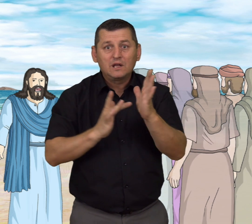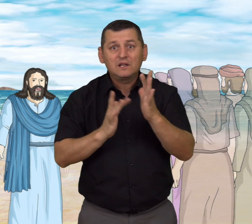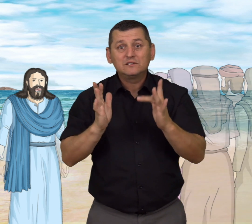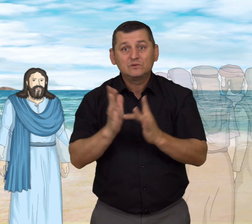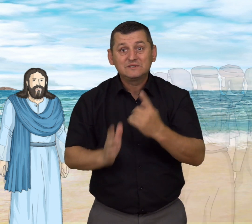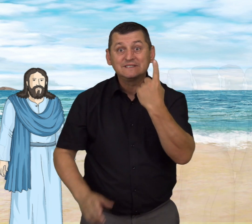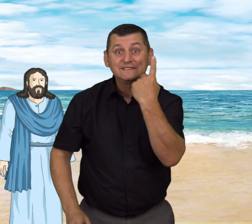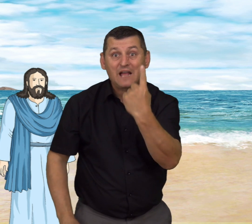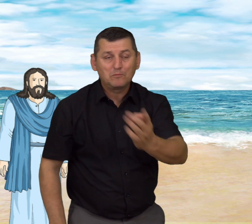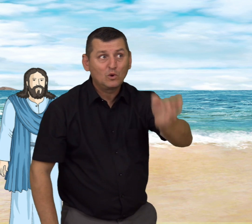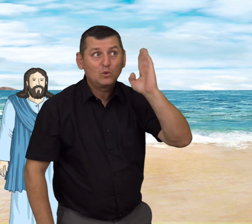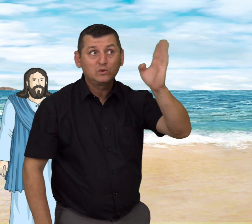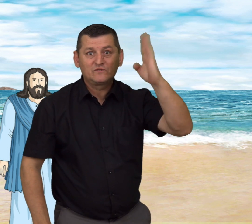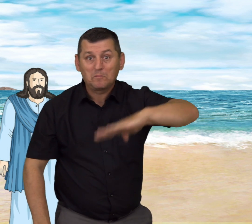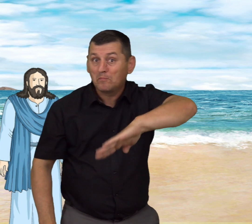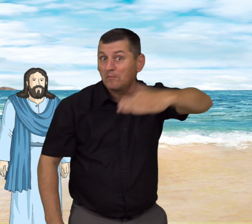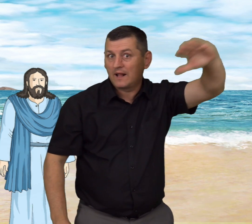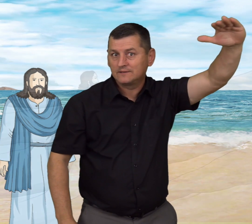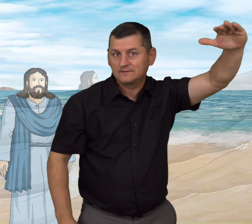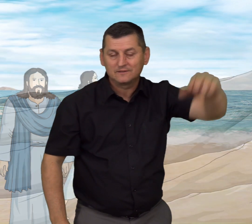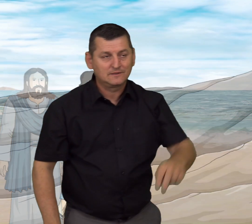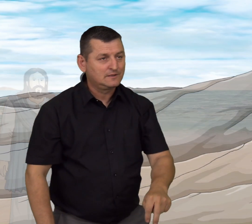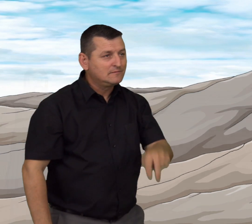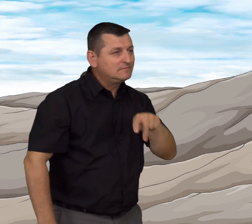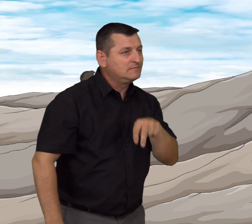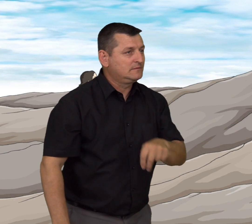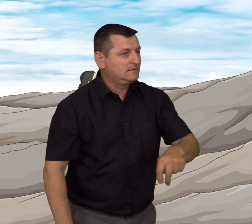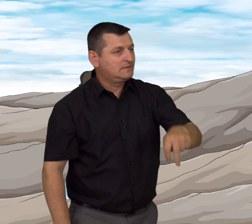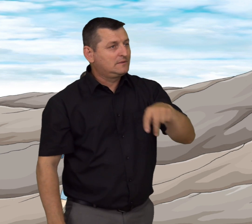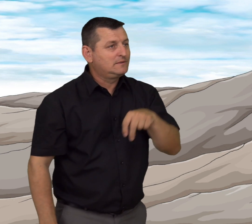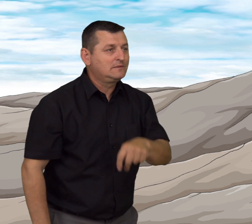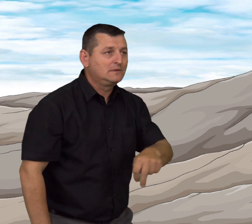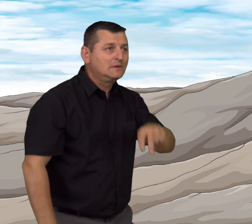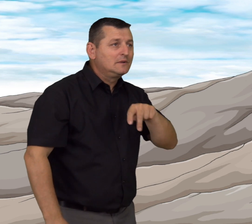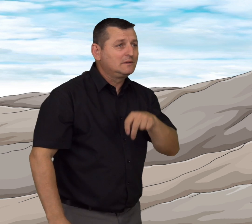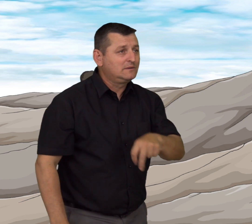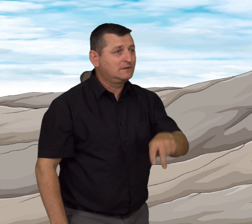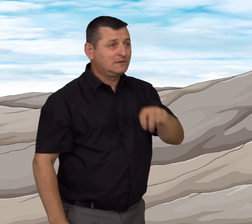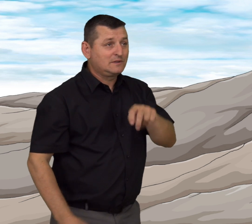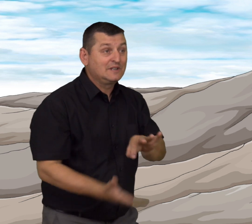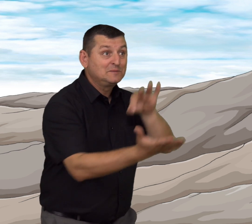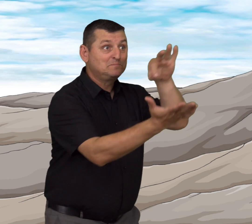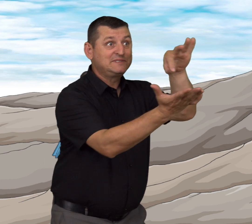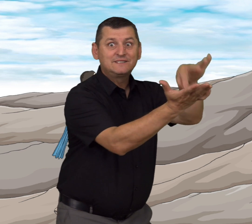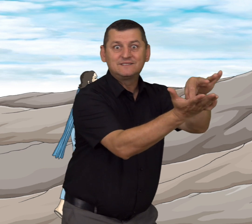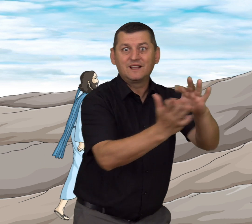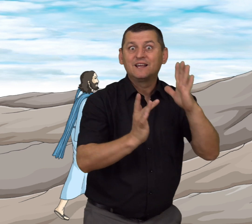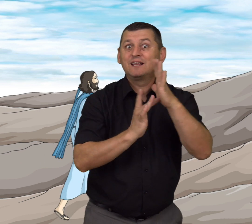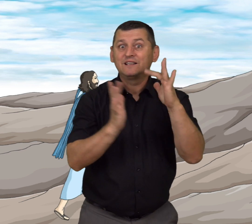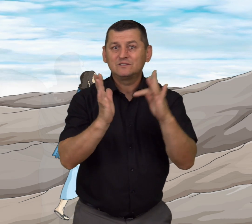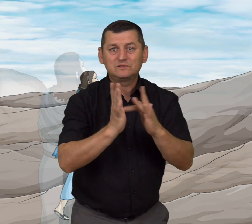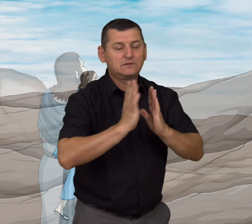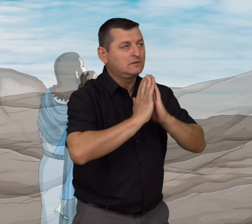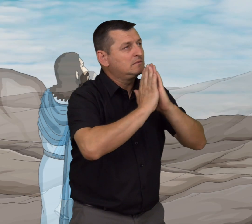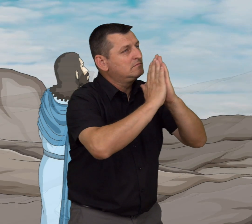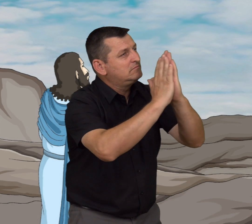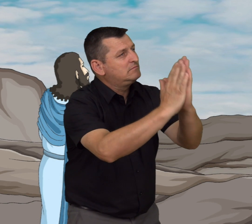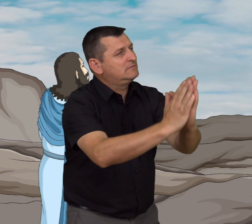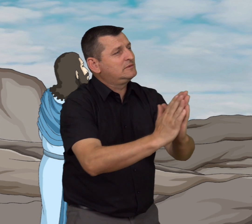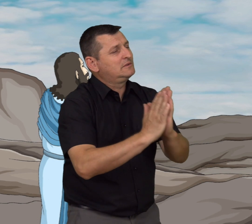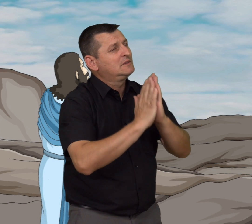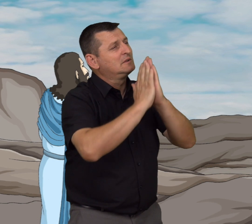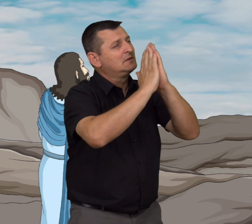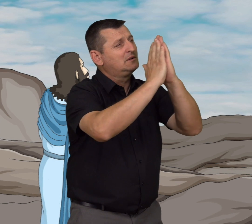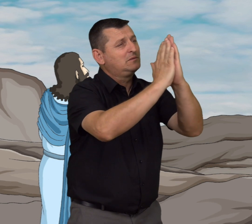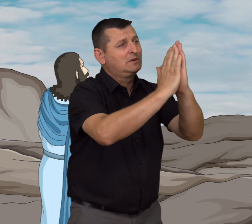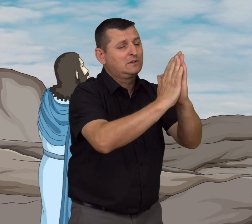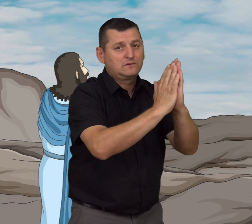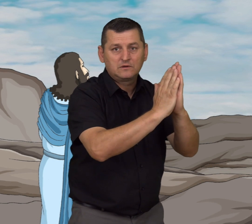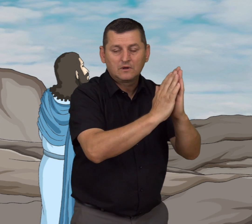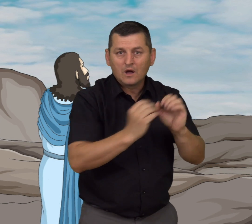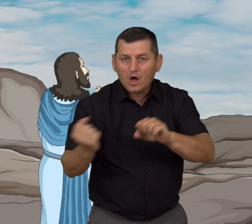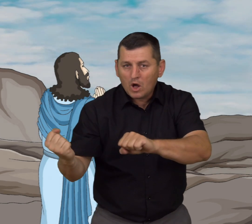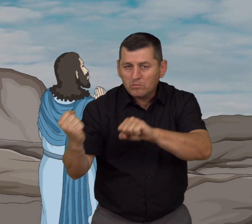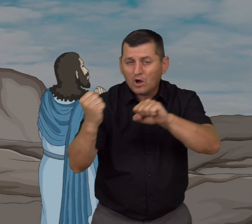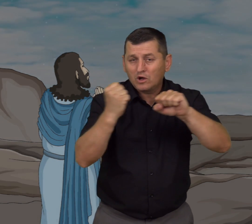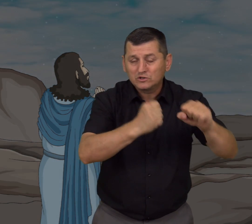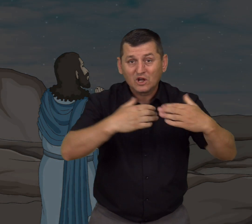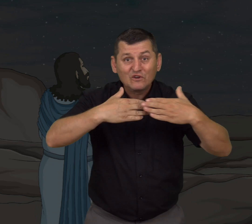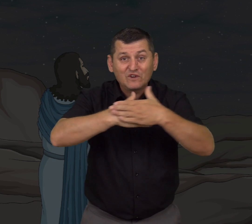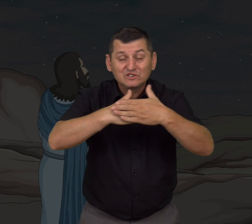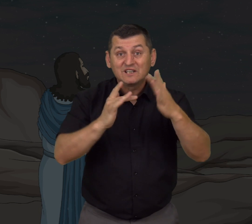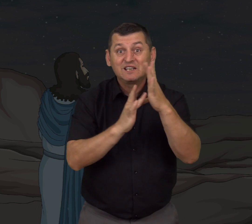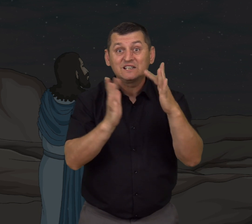After He had sent them away, He went up on the mountain by Himself to pray.